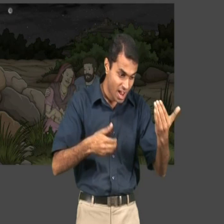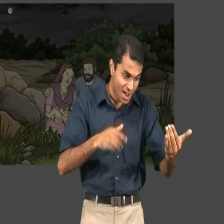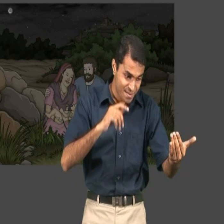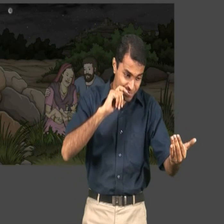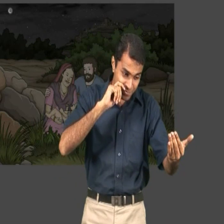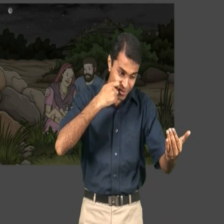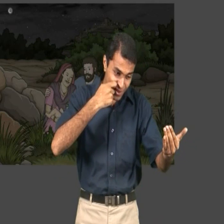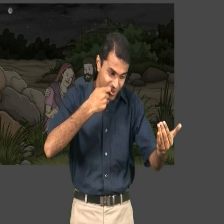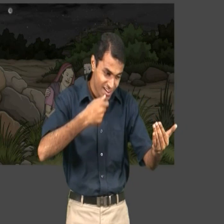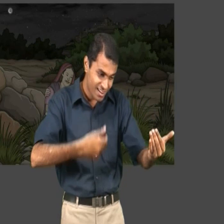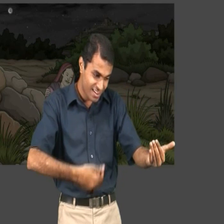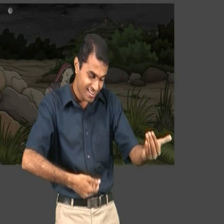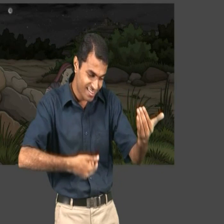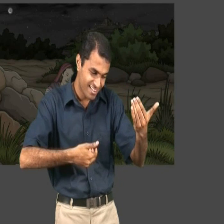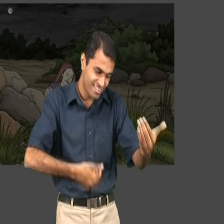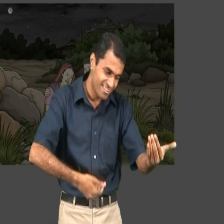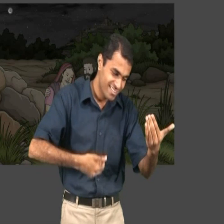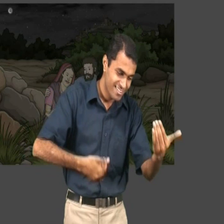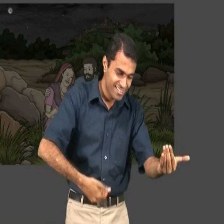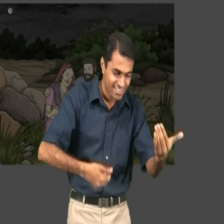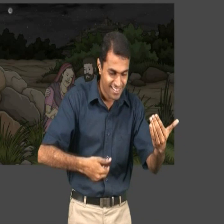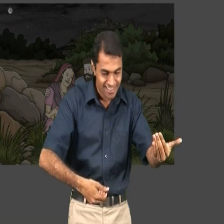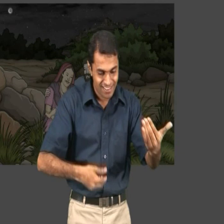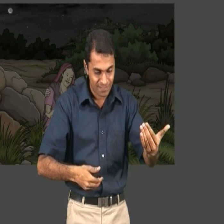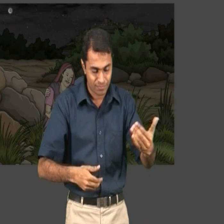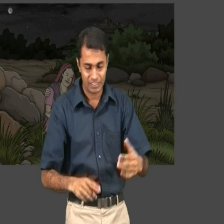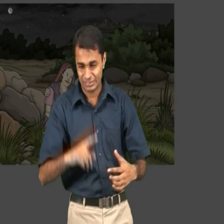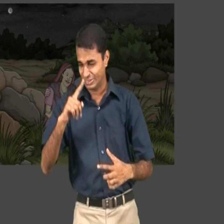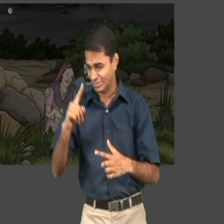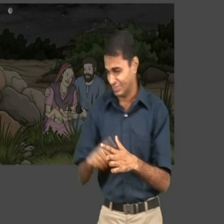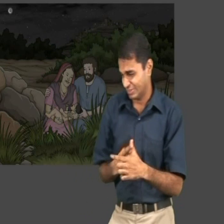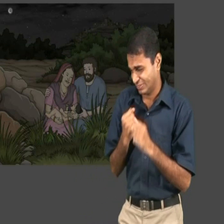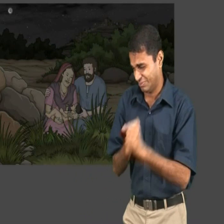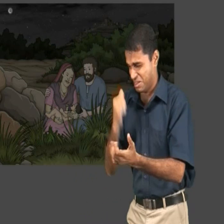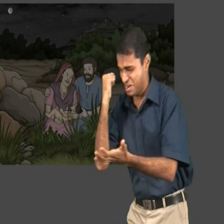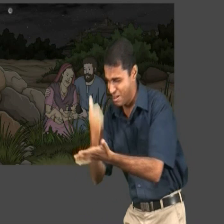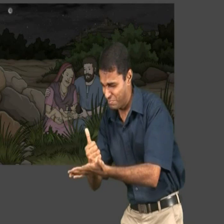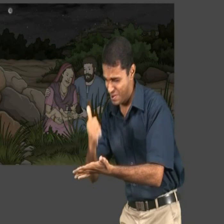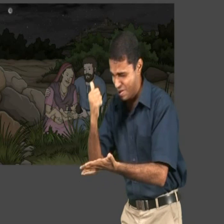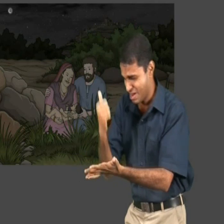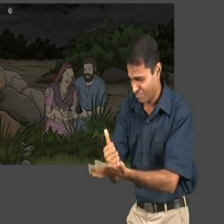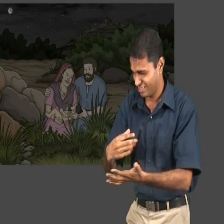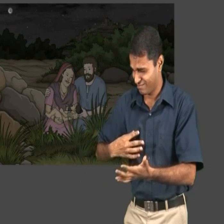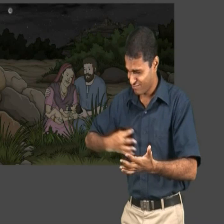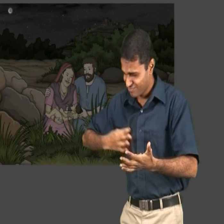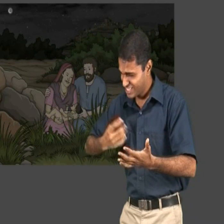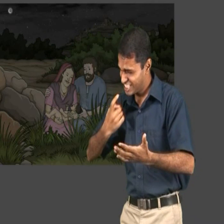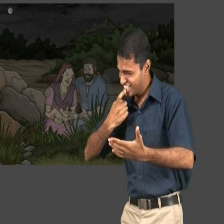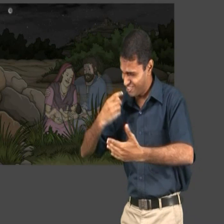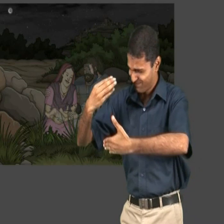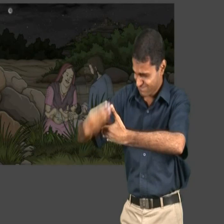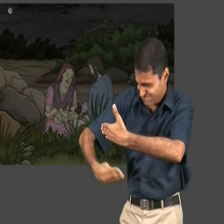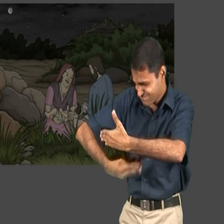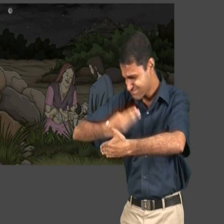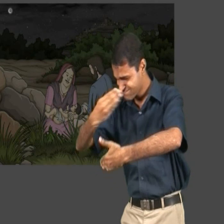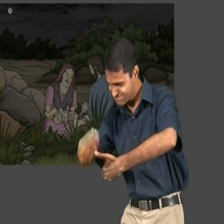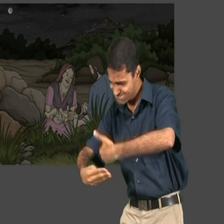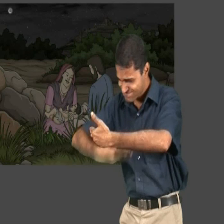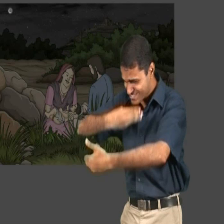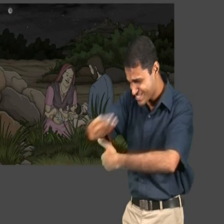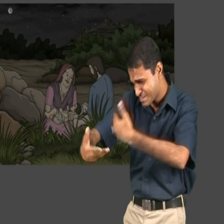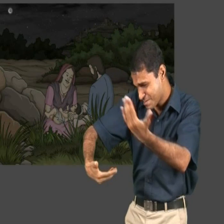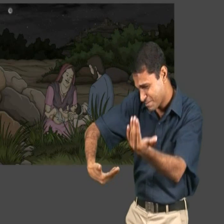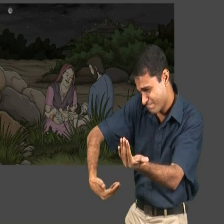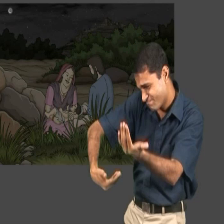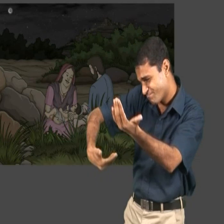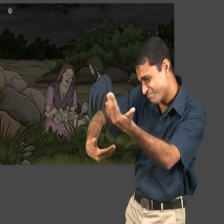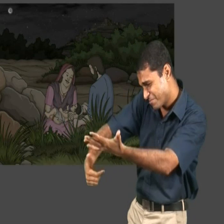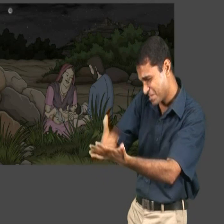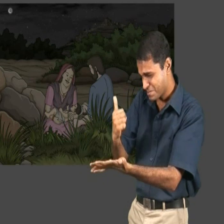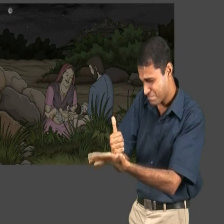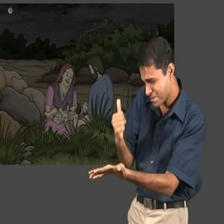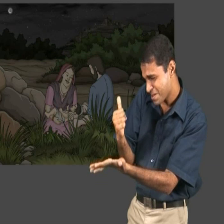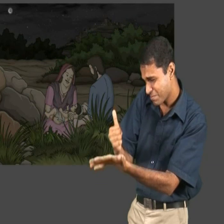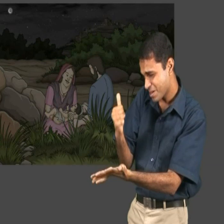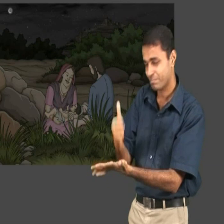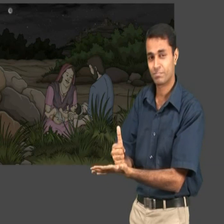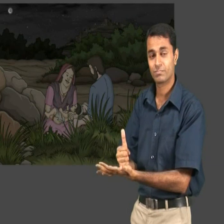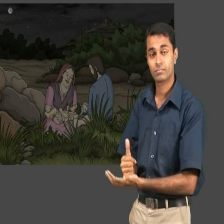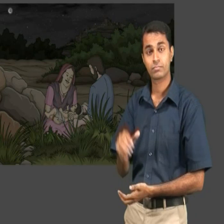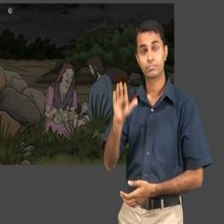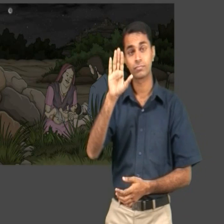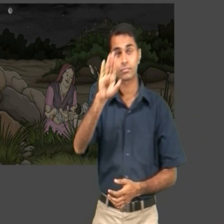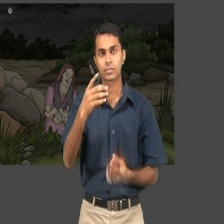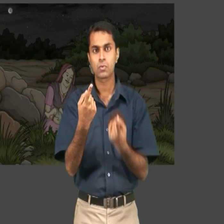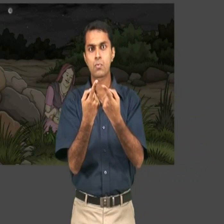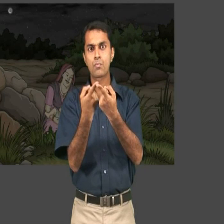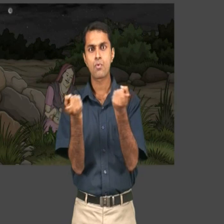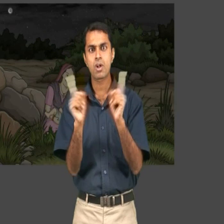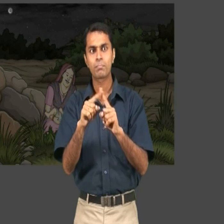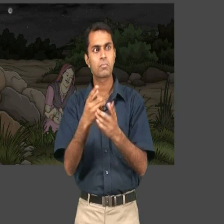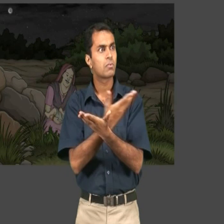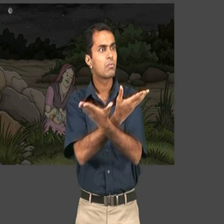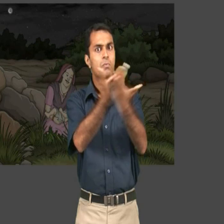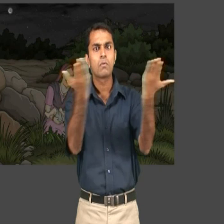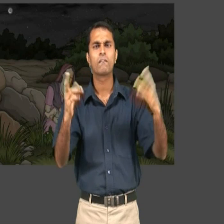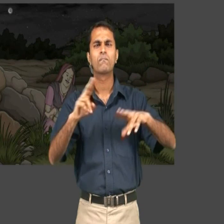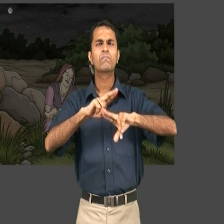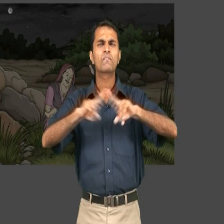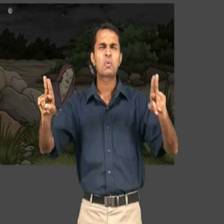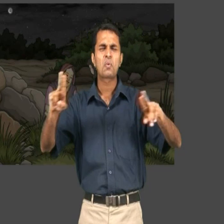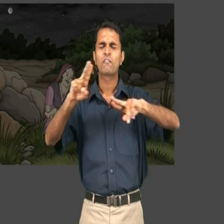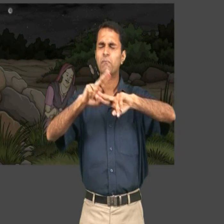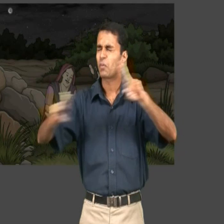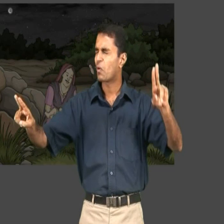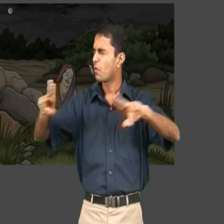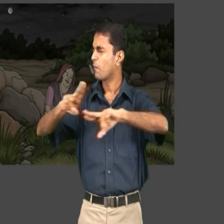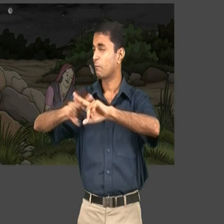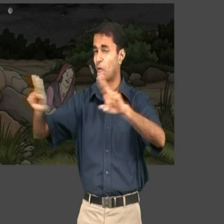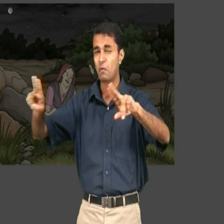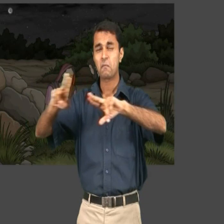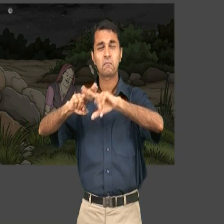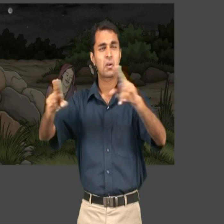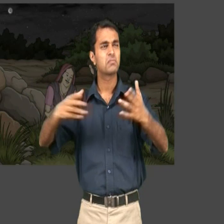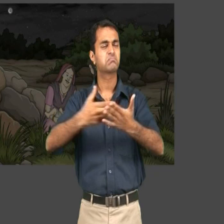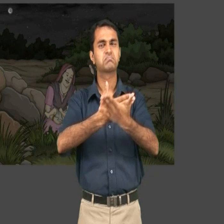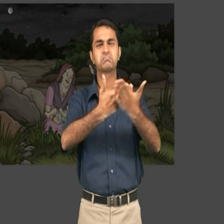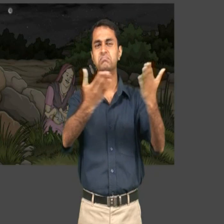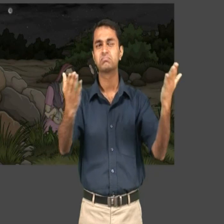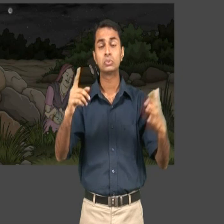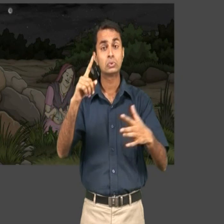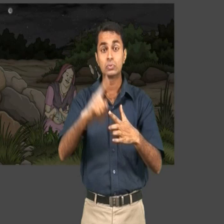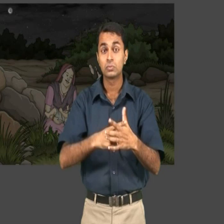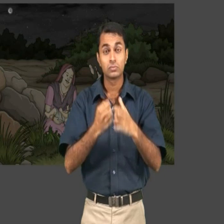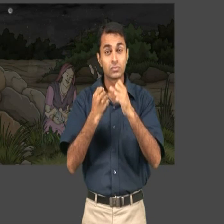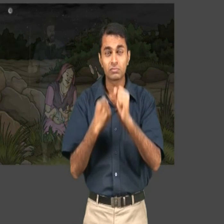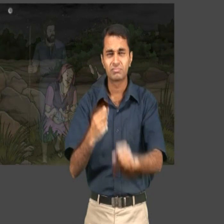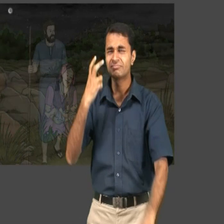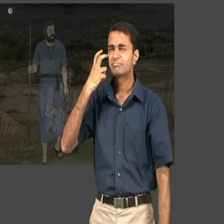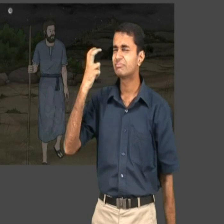And she gave birth to her firstborn, a Son.